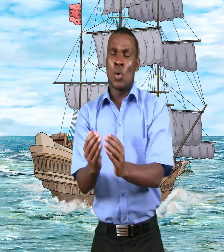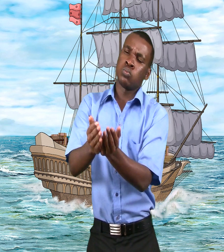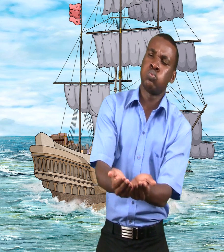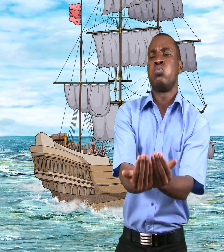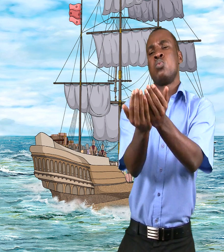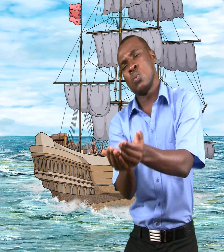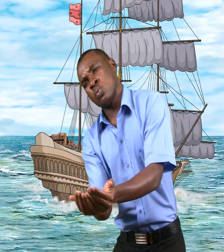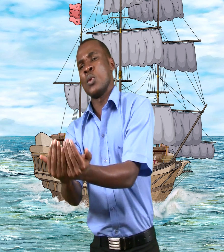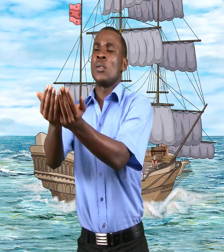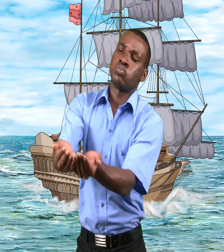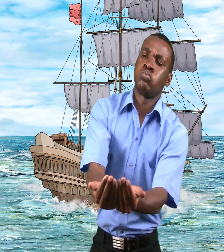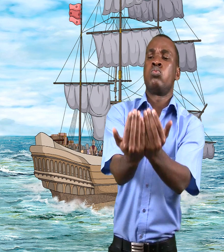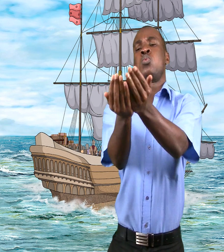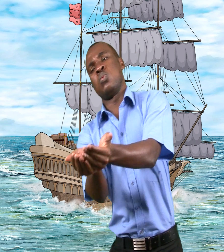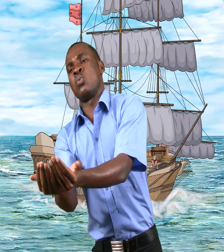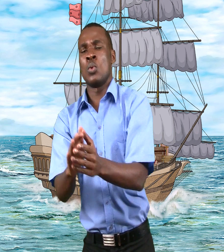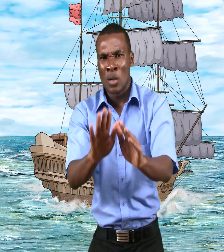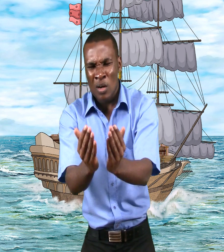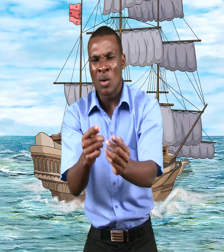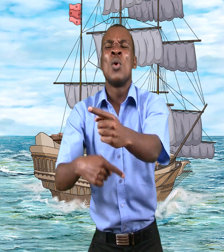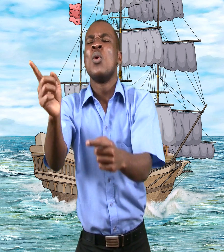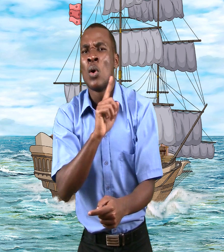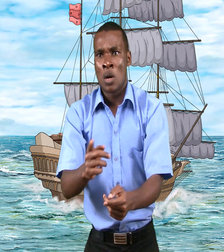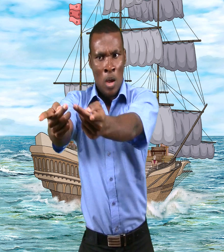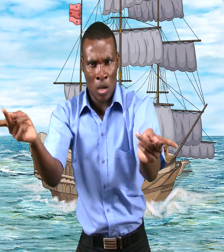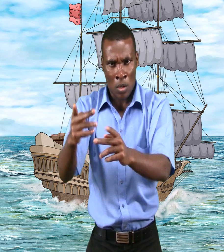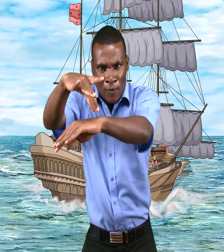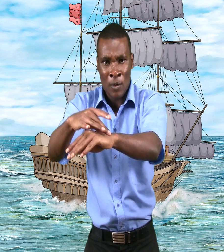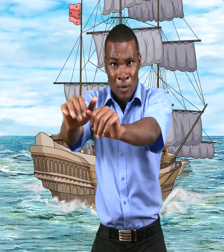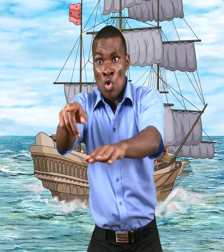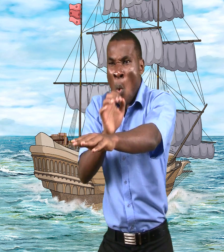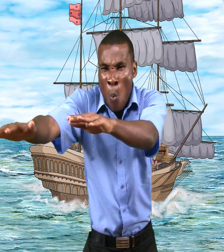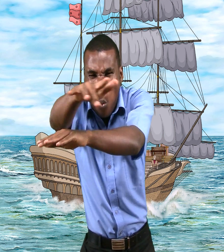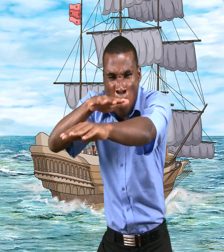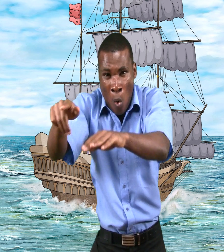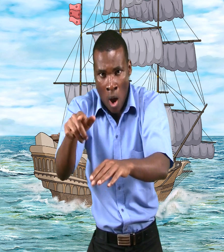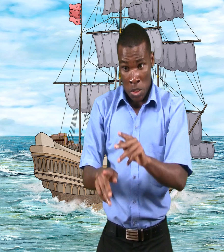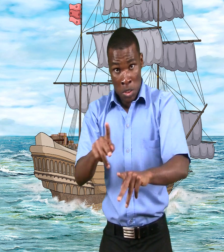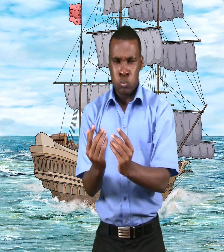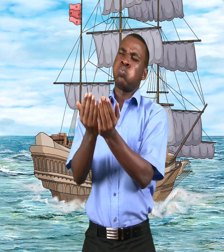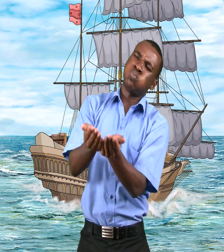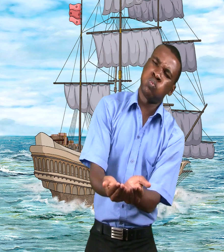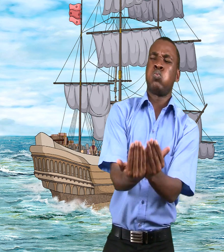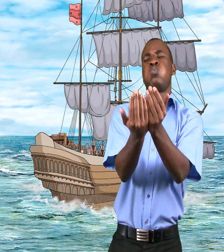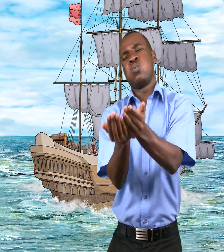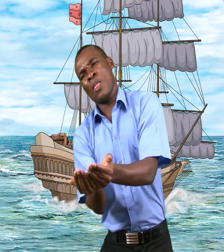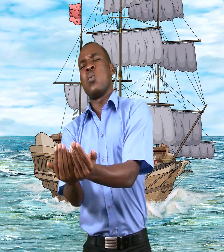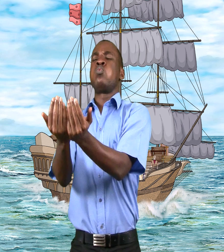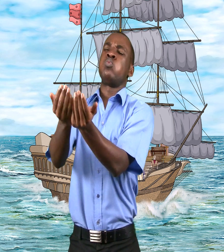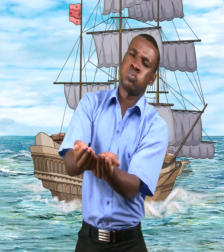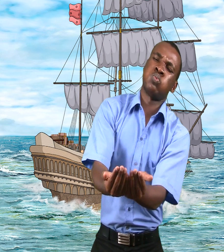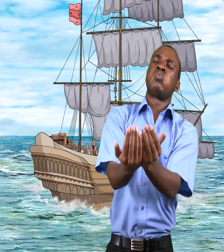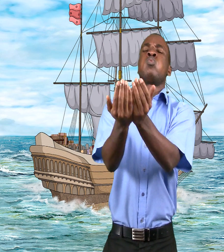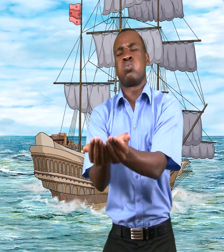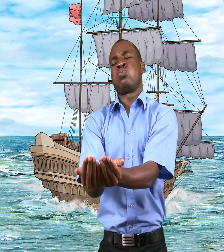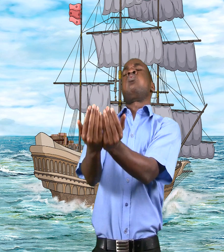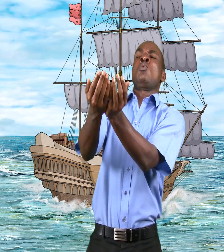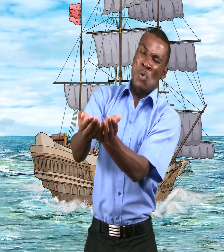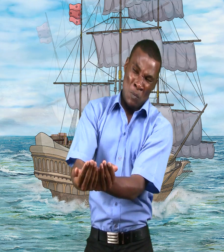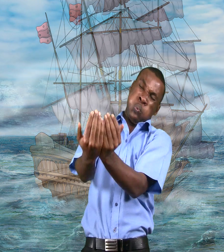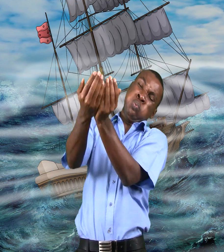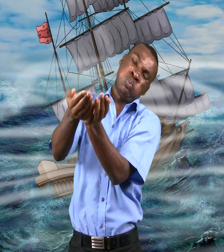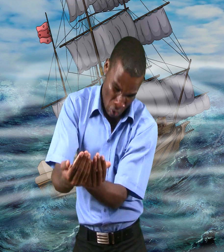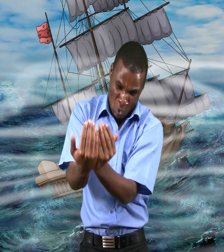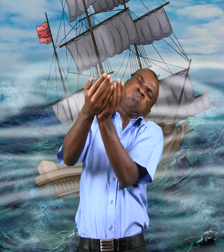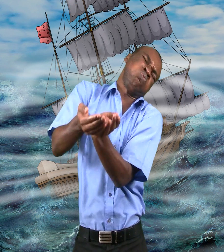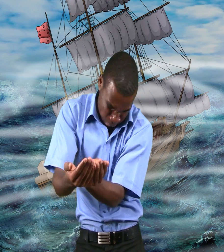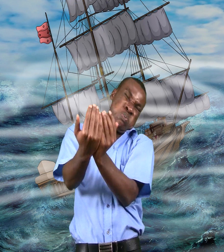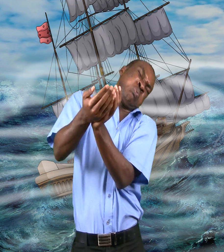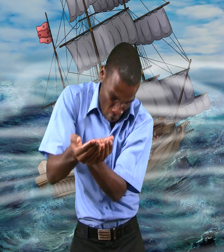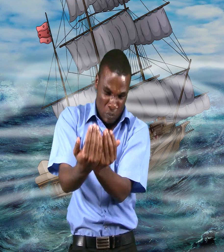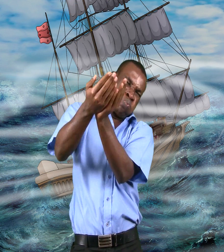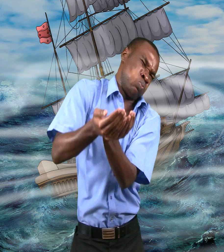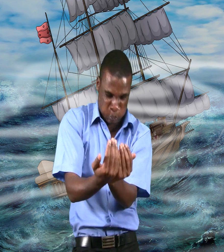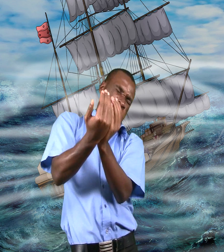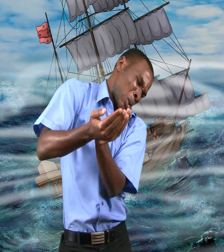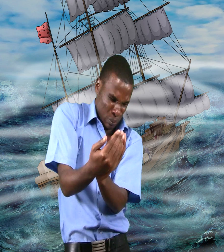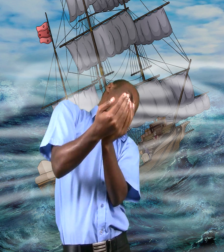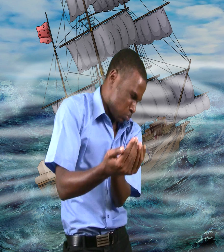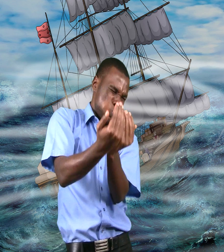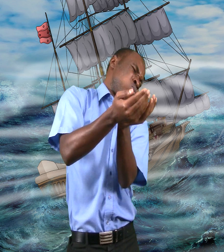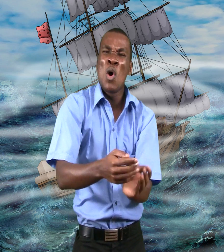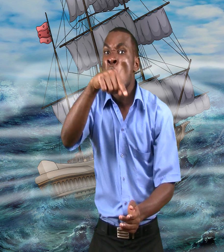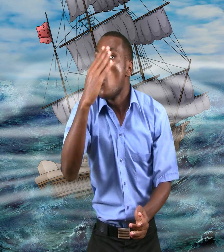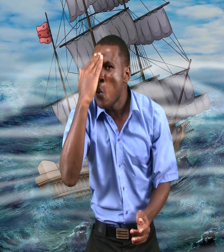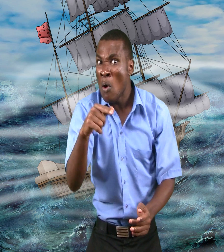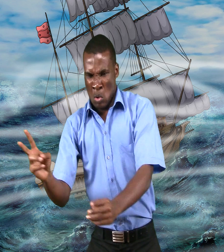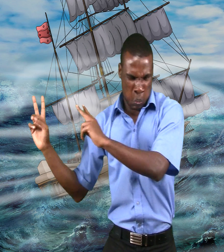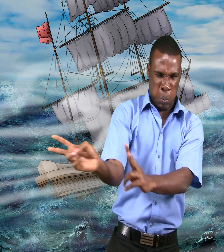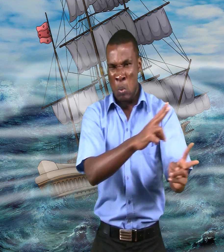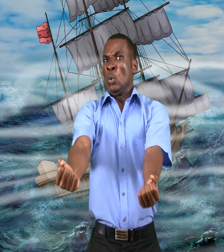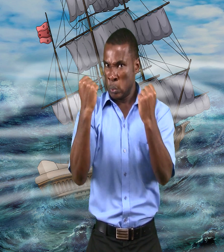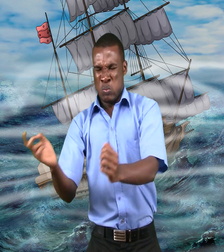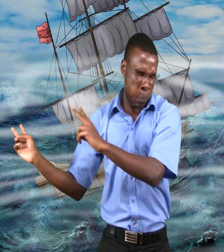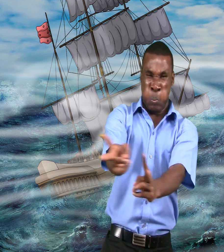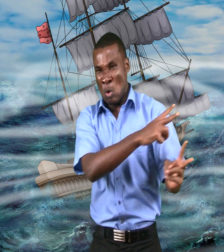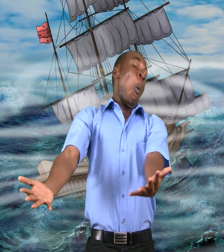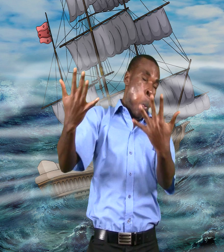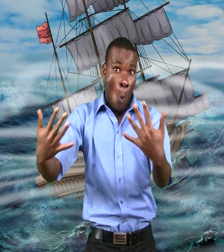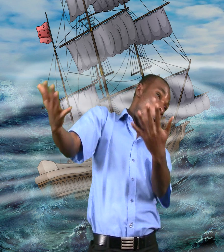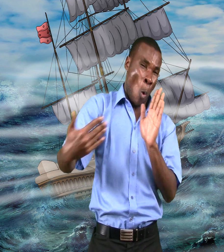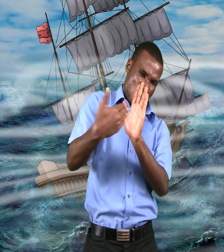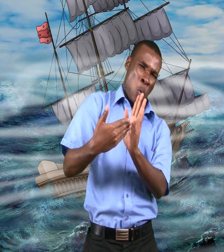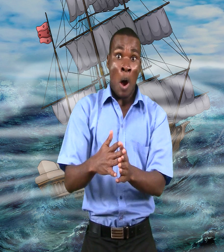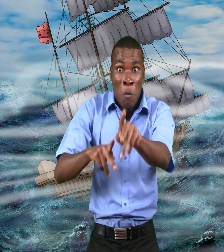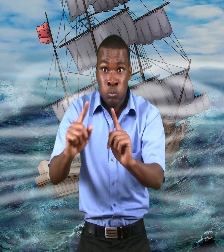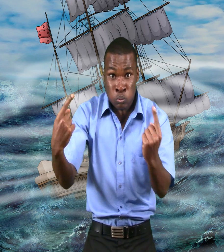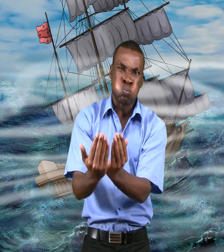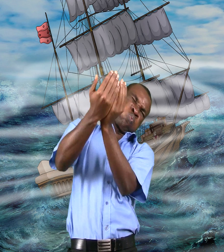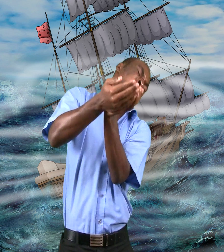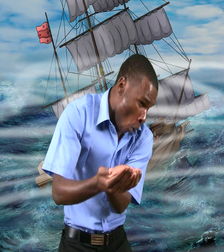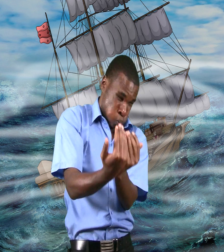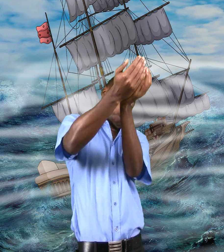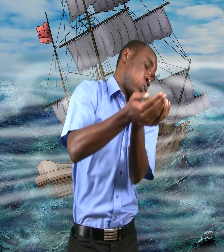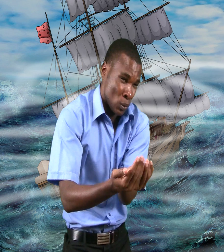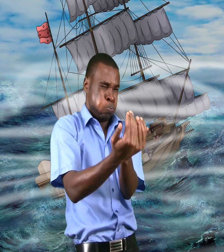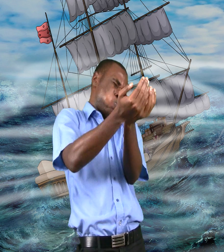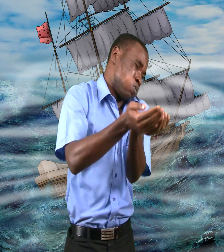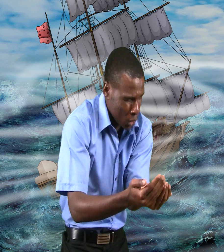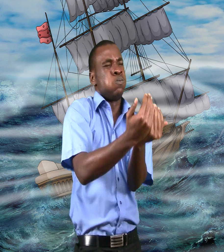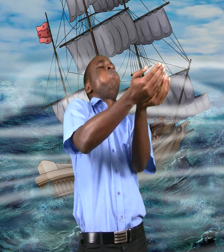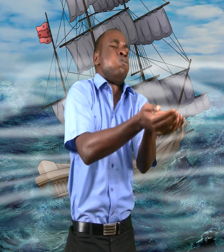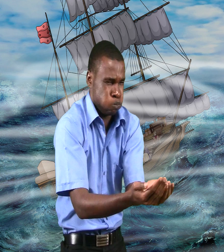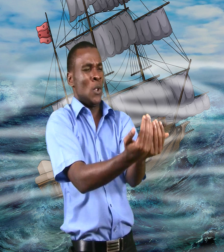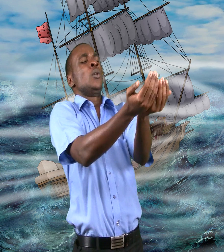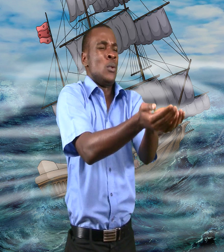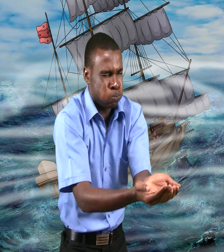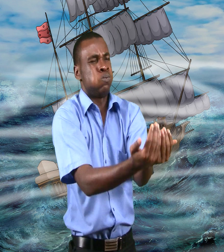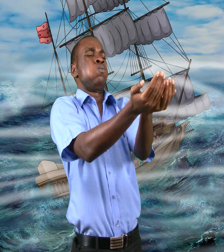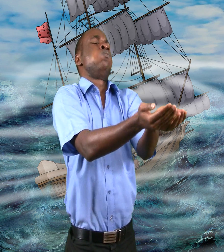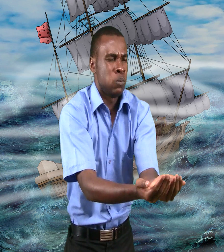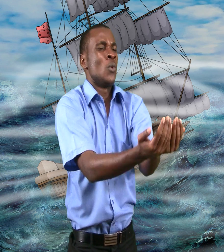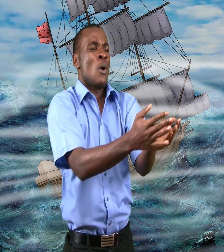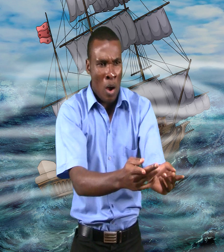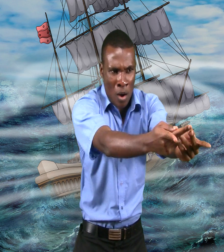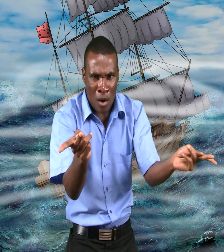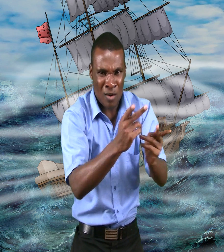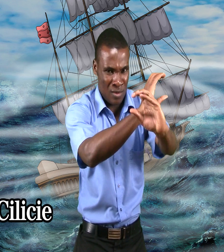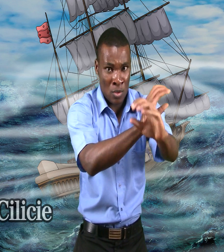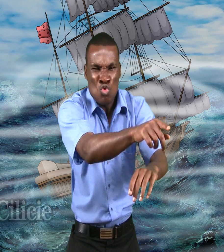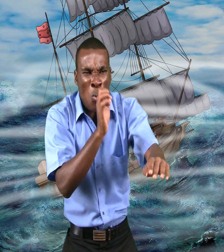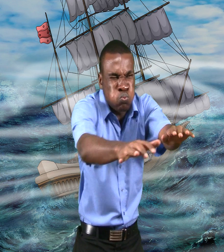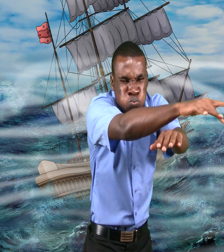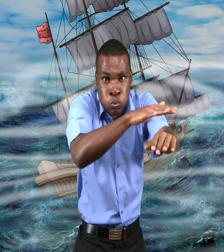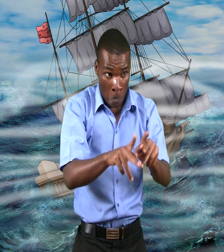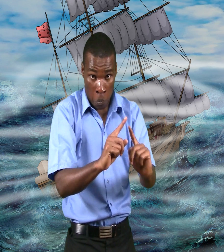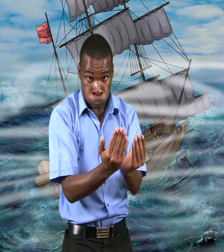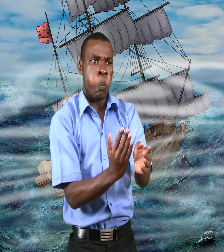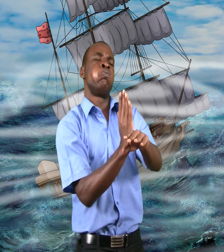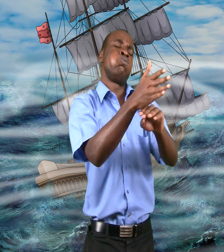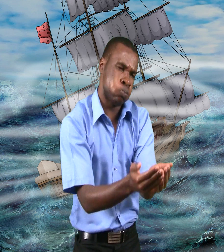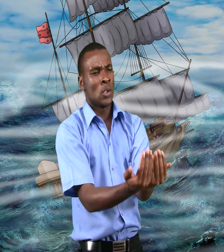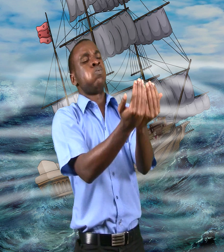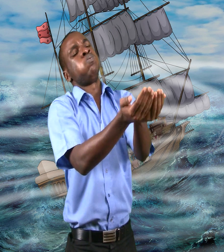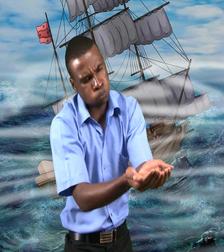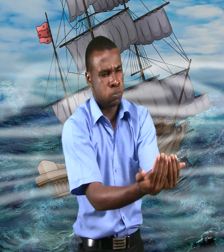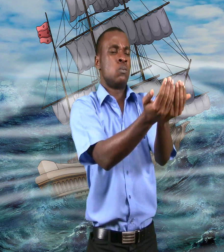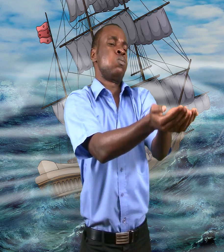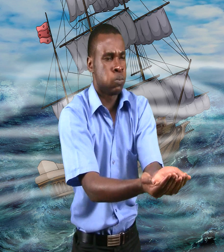After putting out from there, we sailed to the lee of Cyprus because the winds were against us.